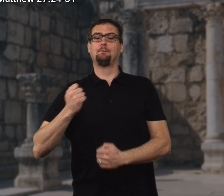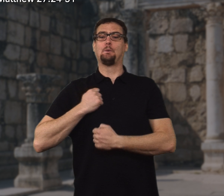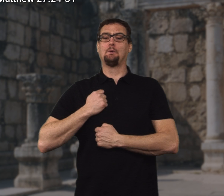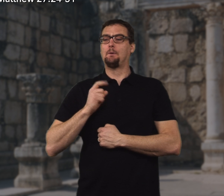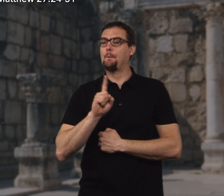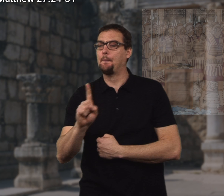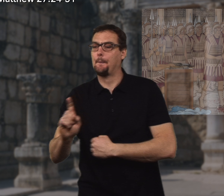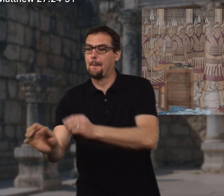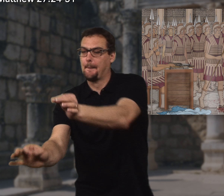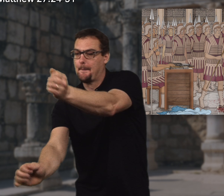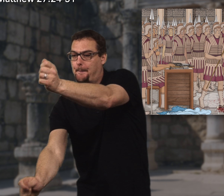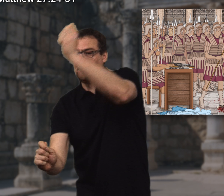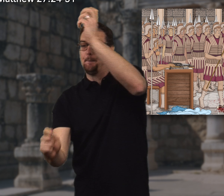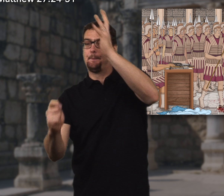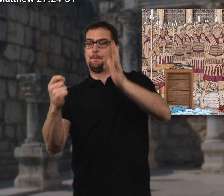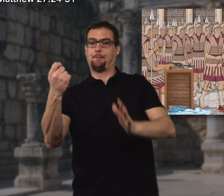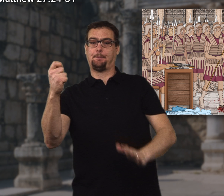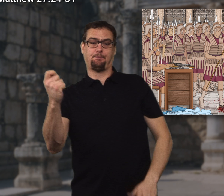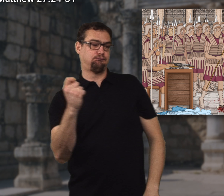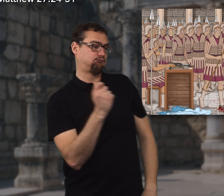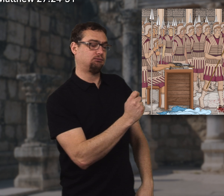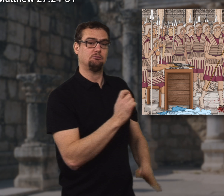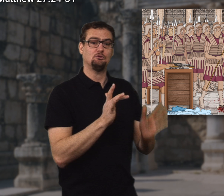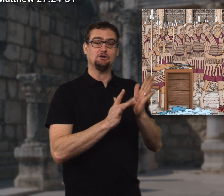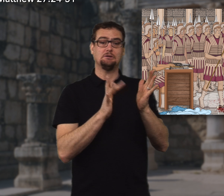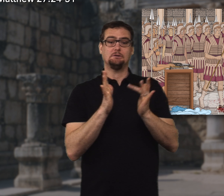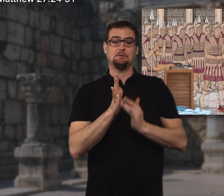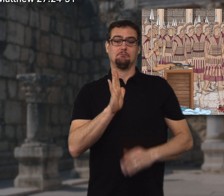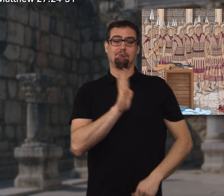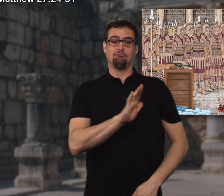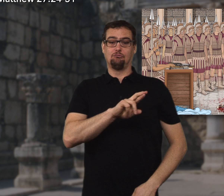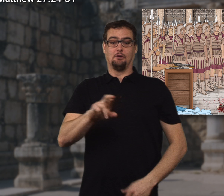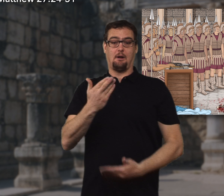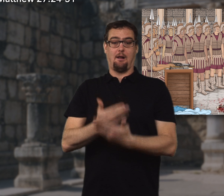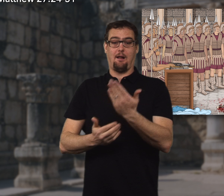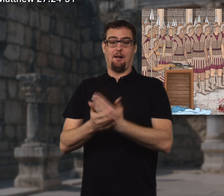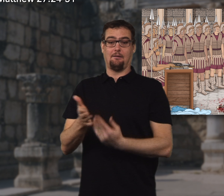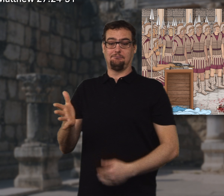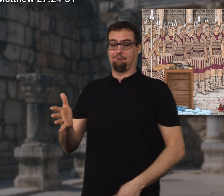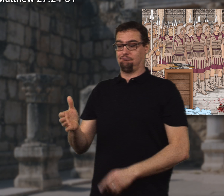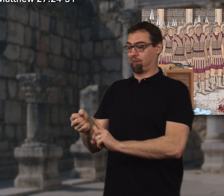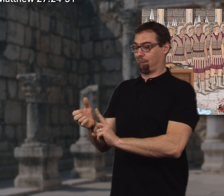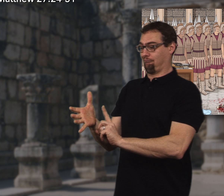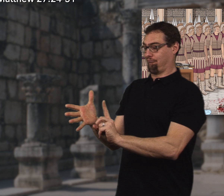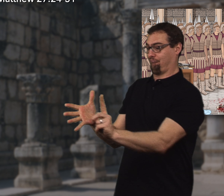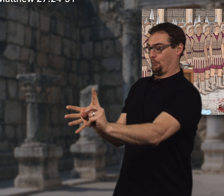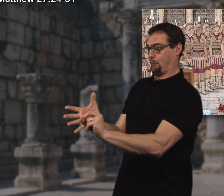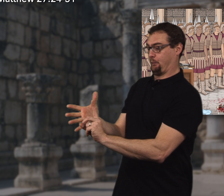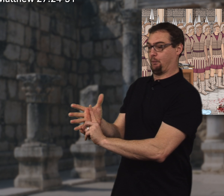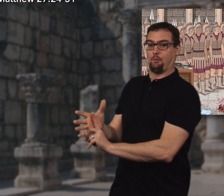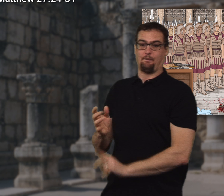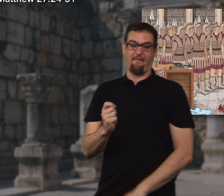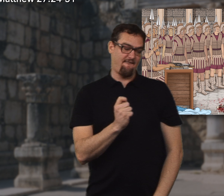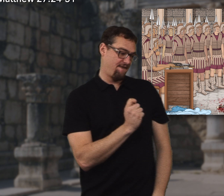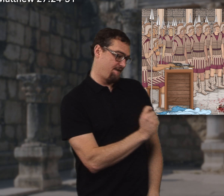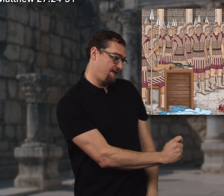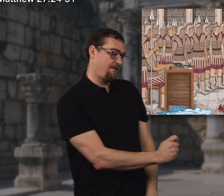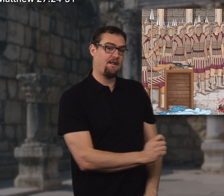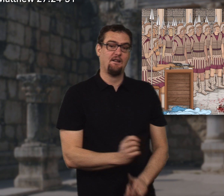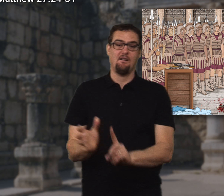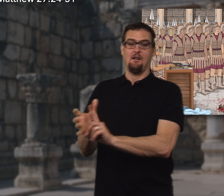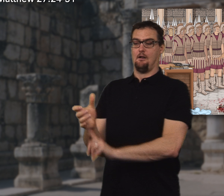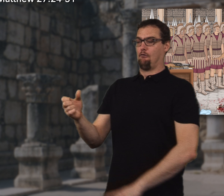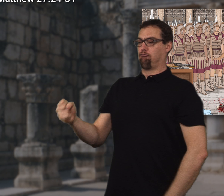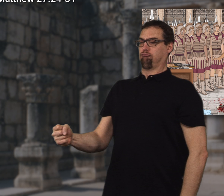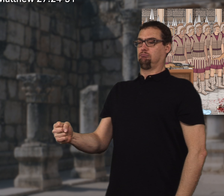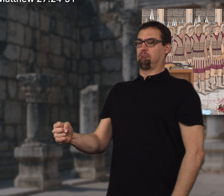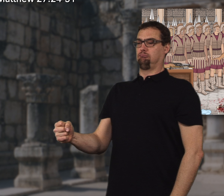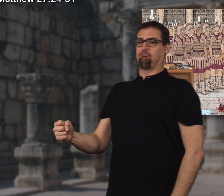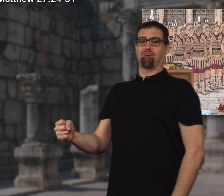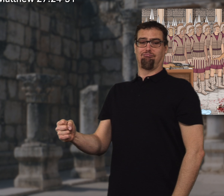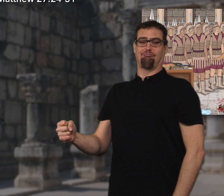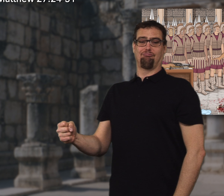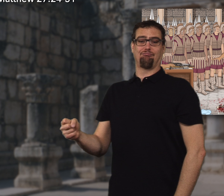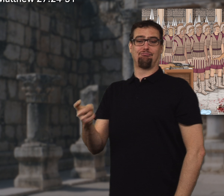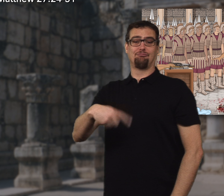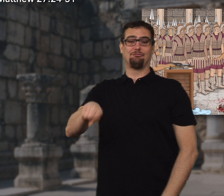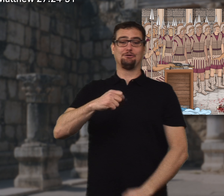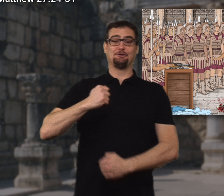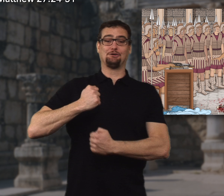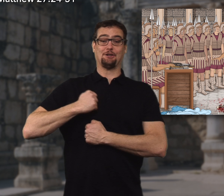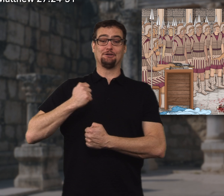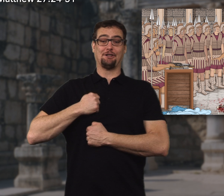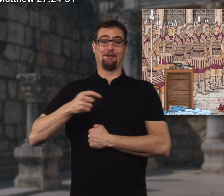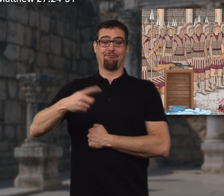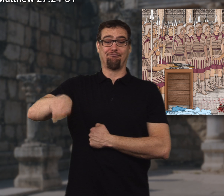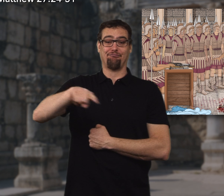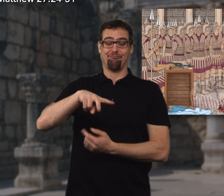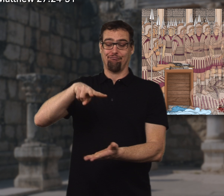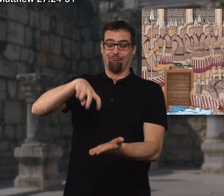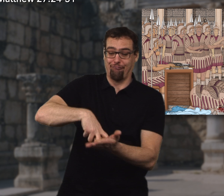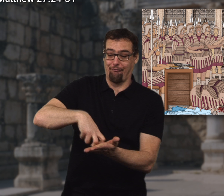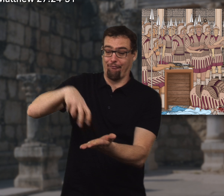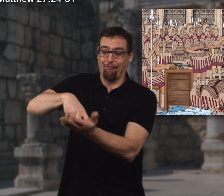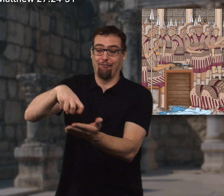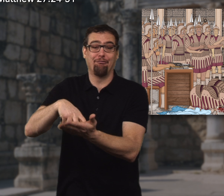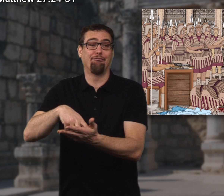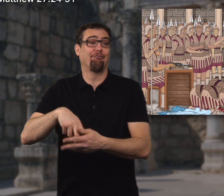And they twisted together a crown of thorns and set it on His head.